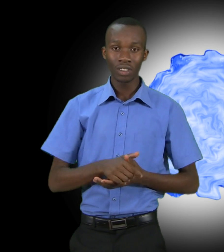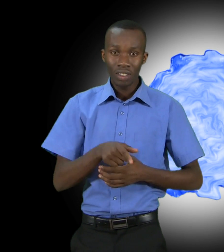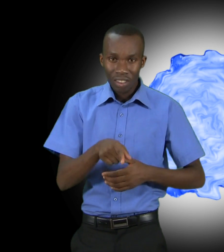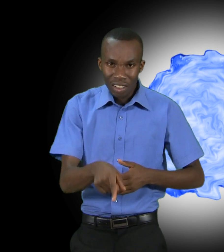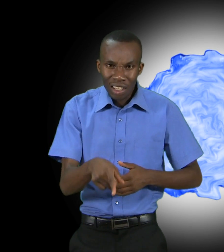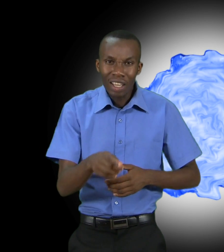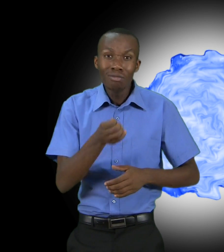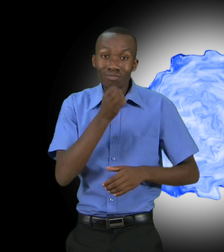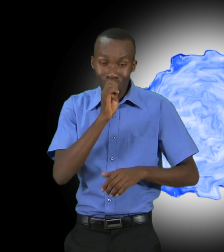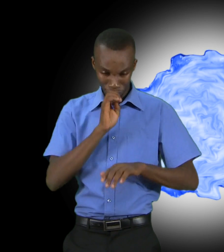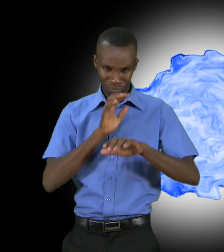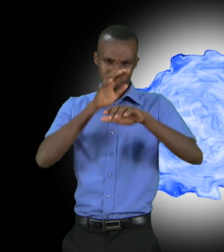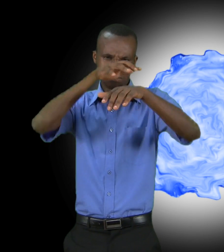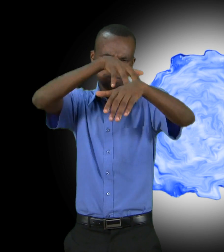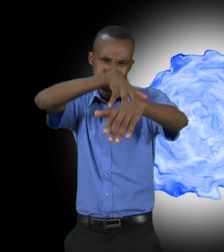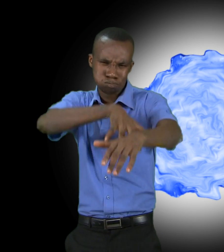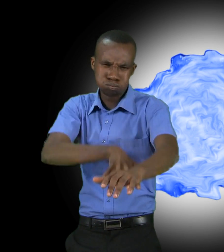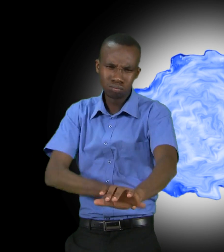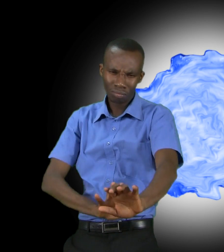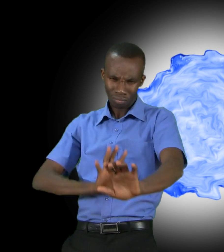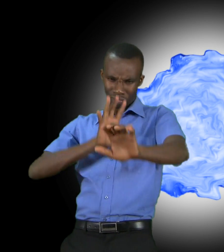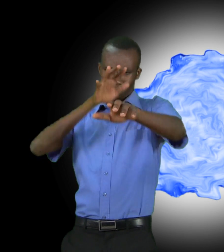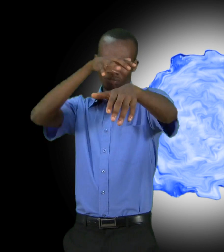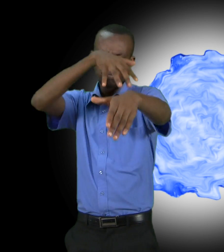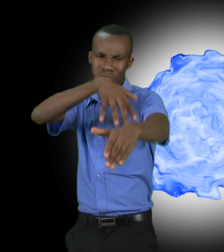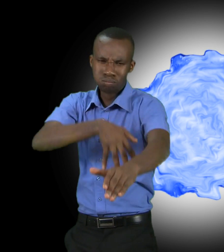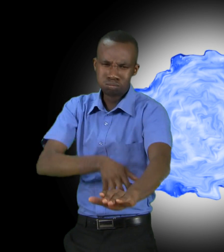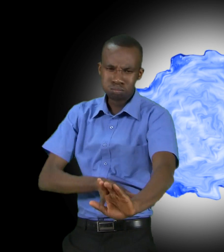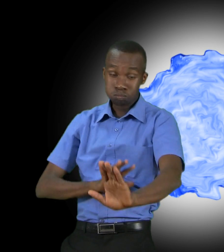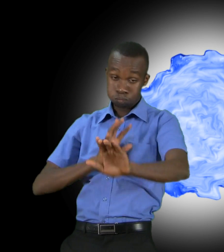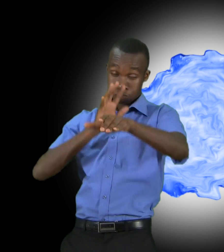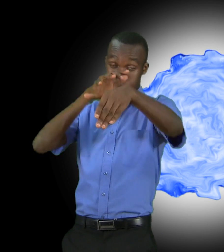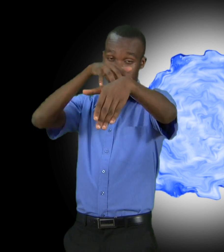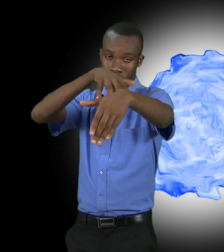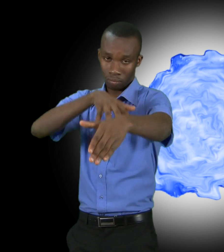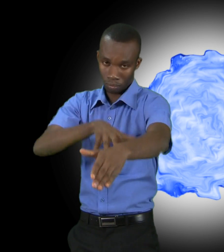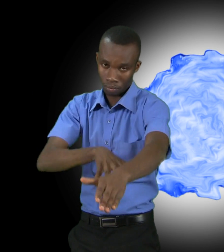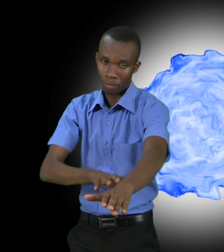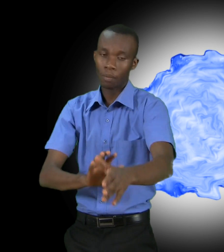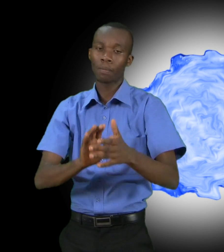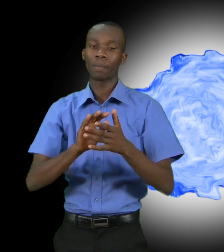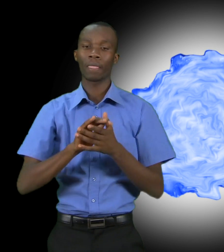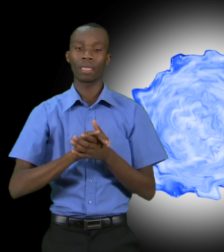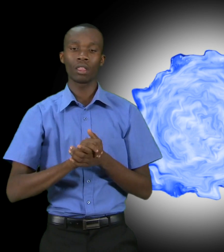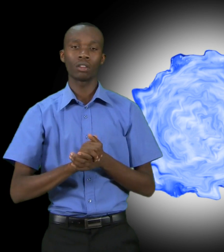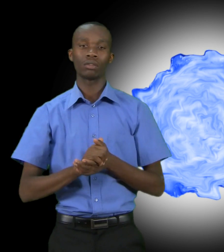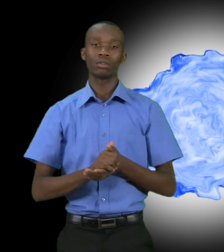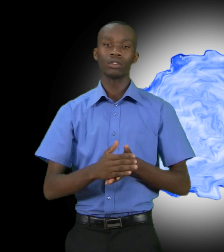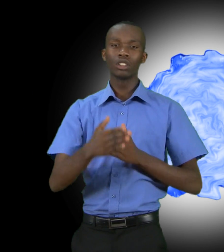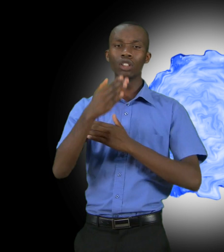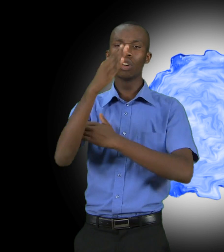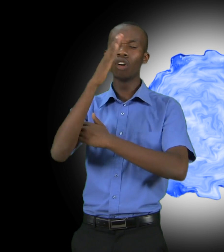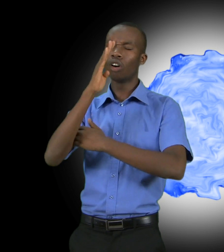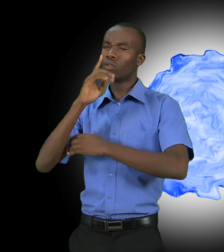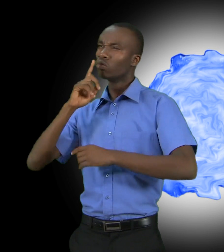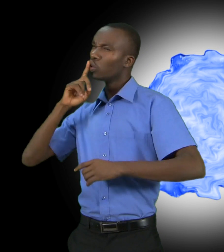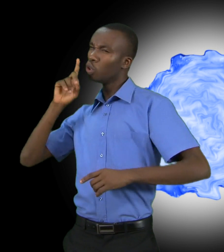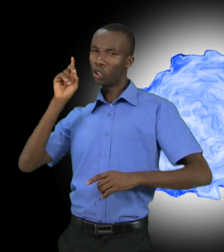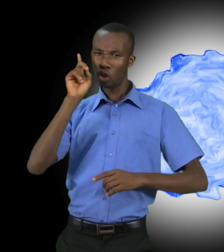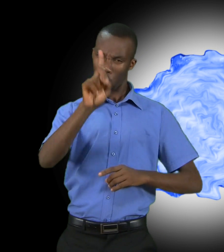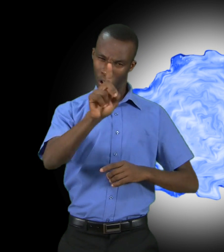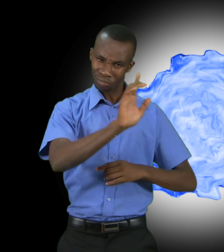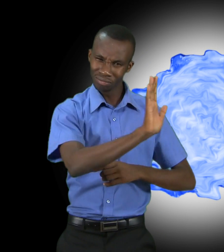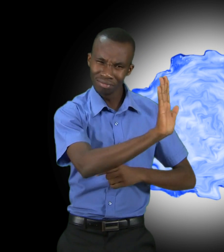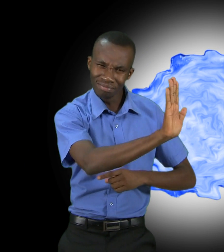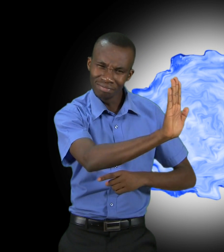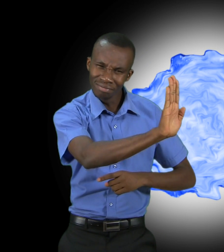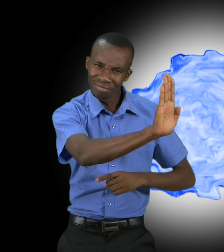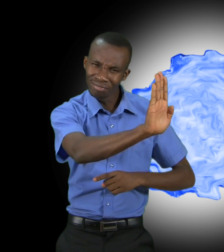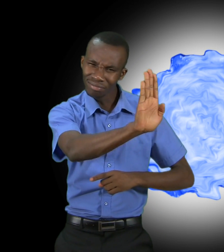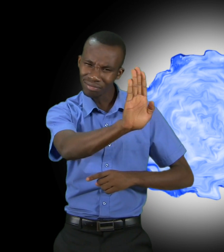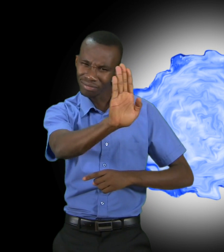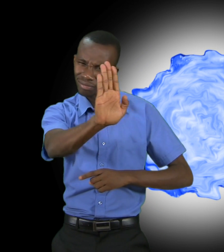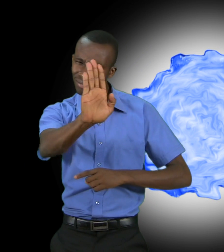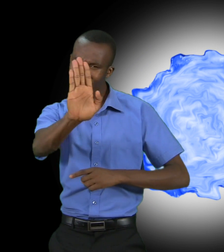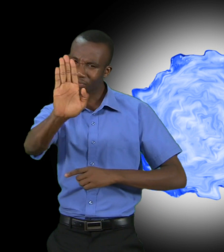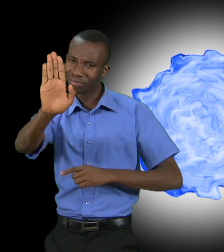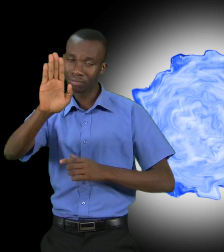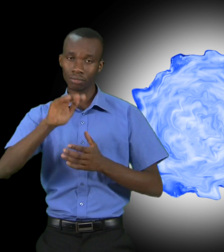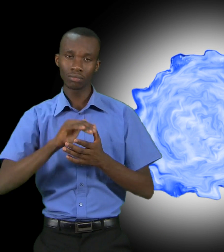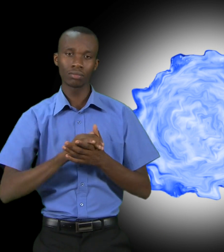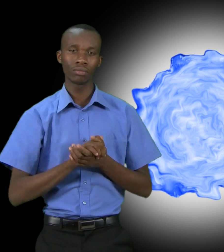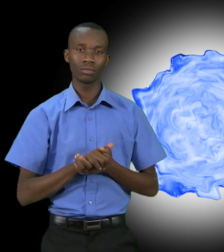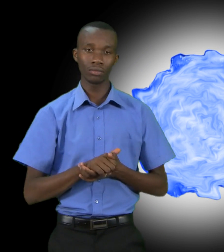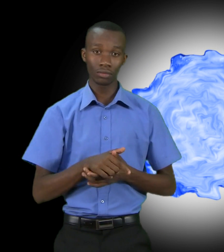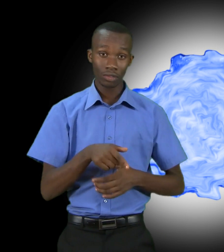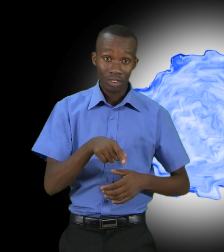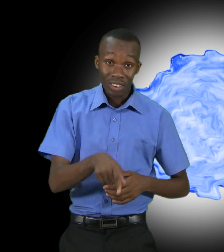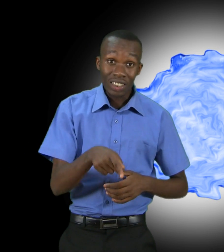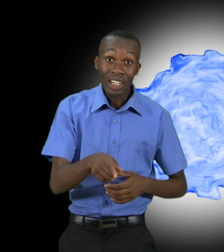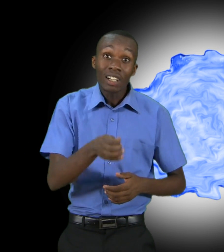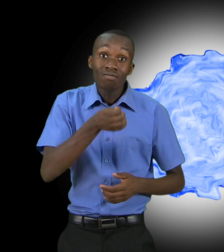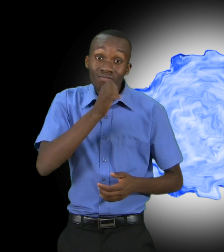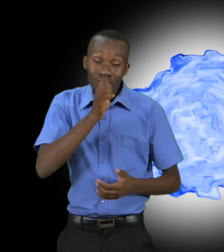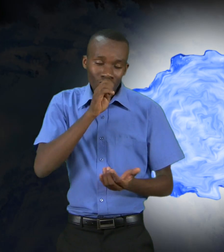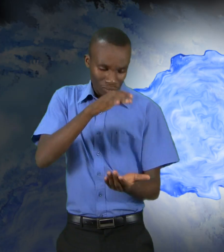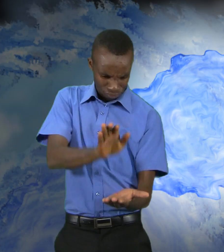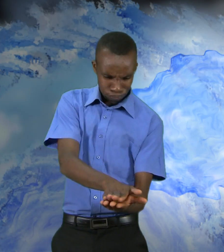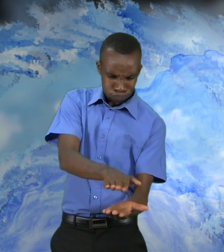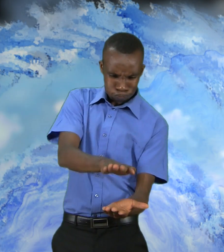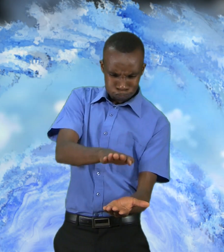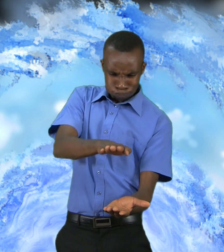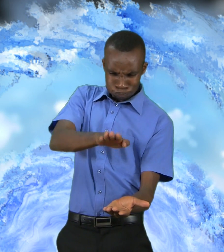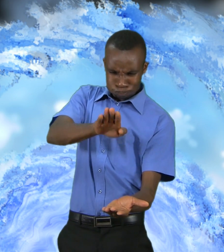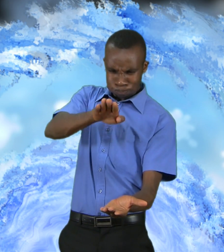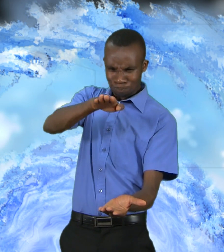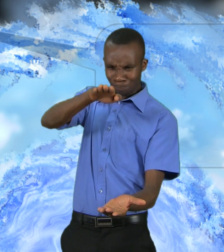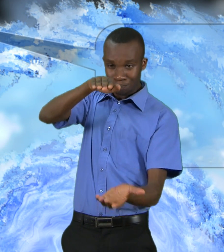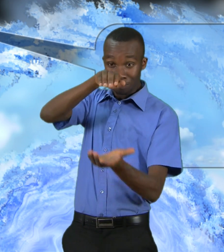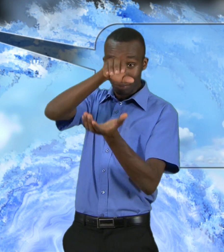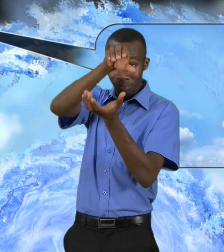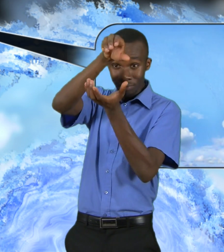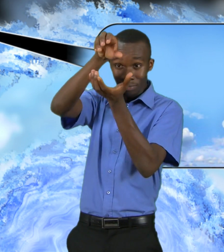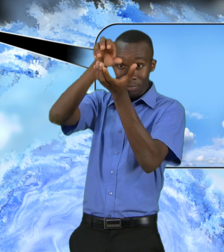And there was evening, and there was morning—the first day.